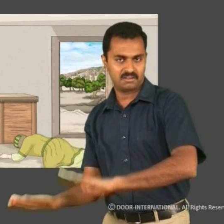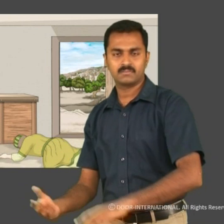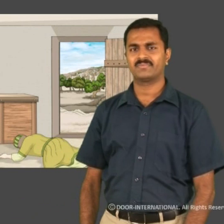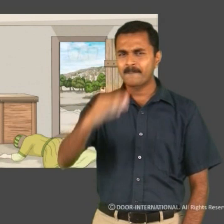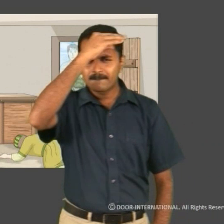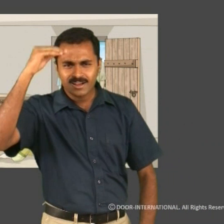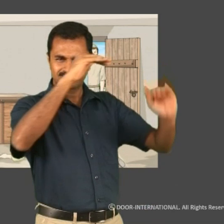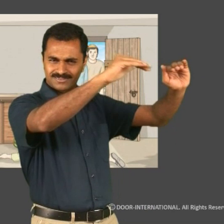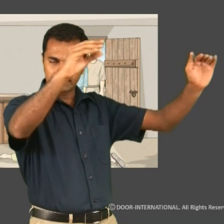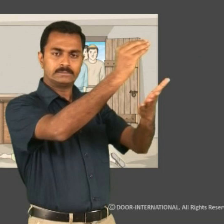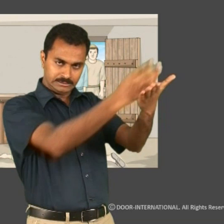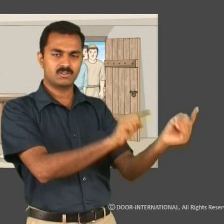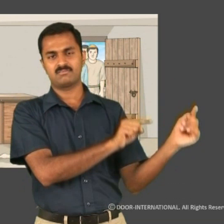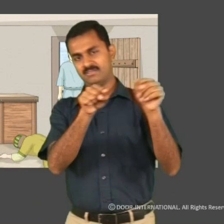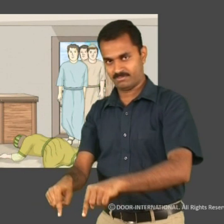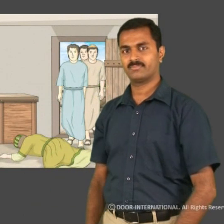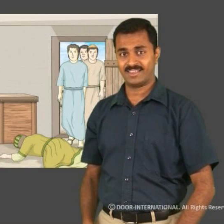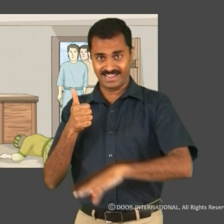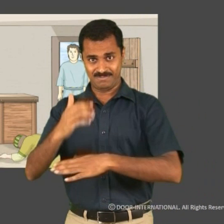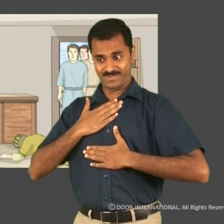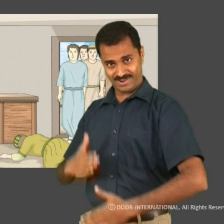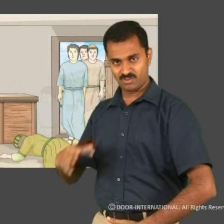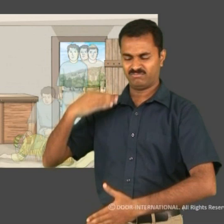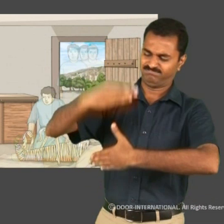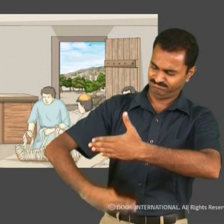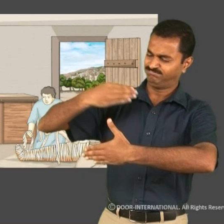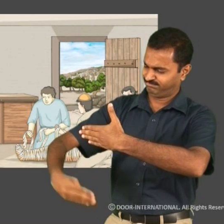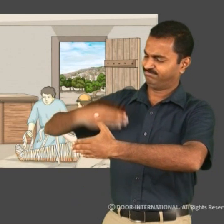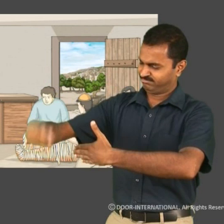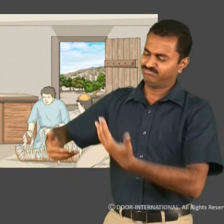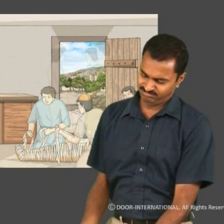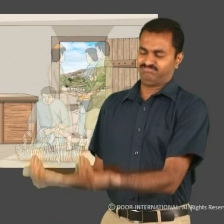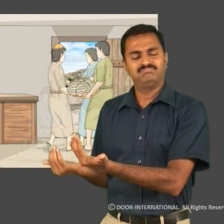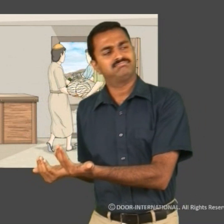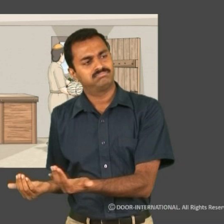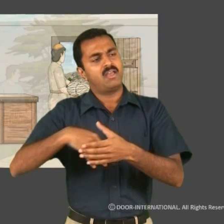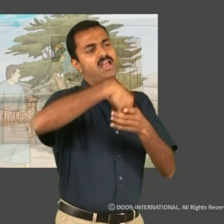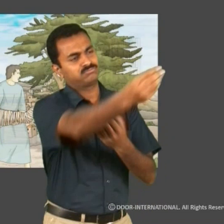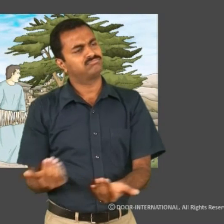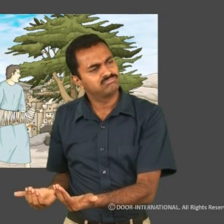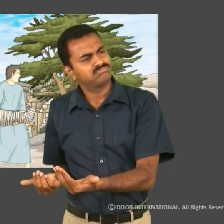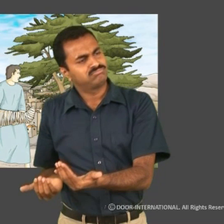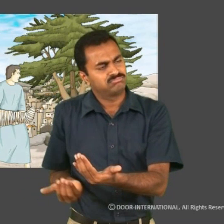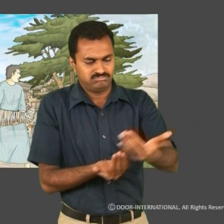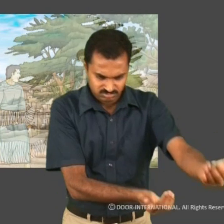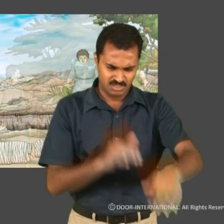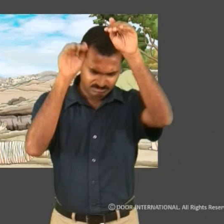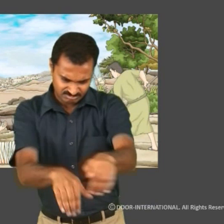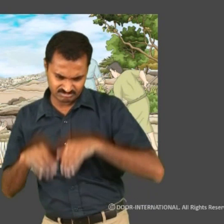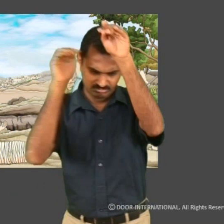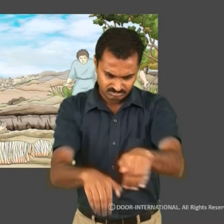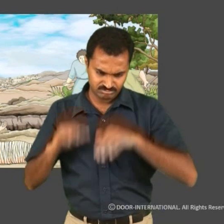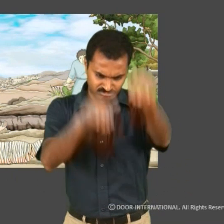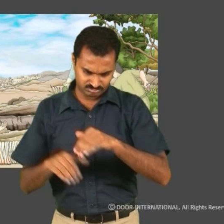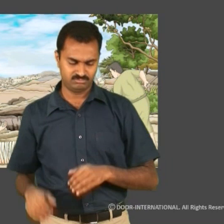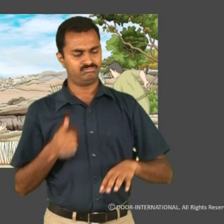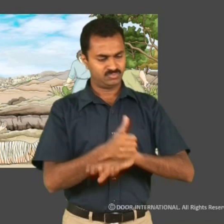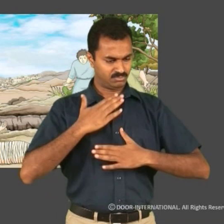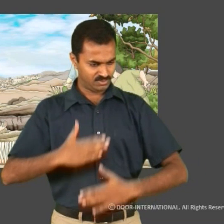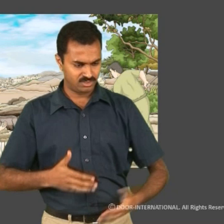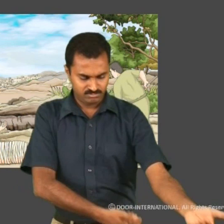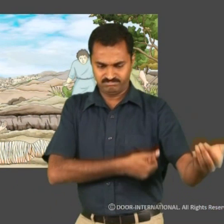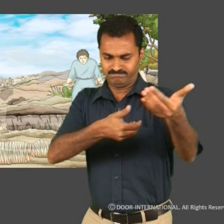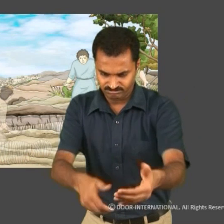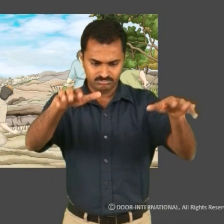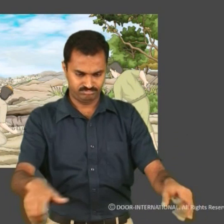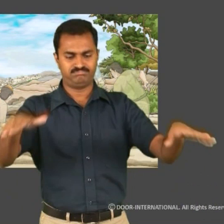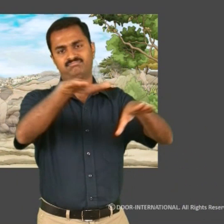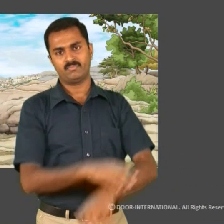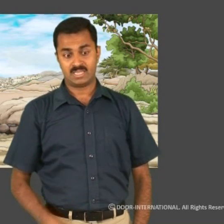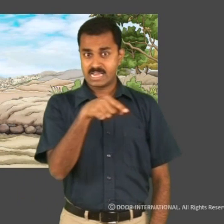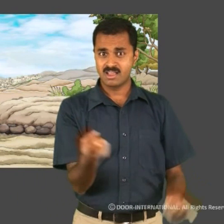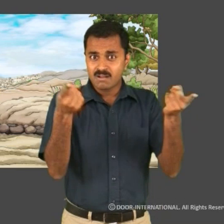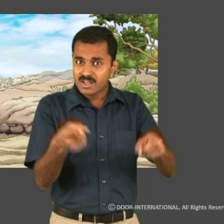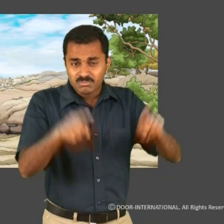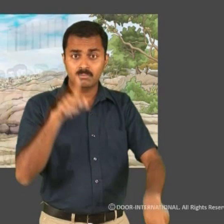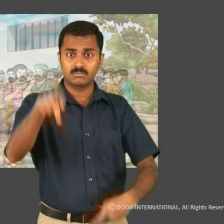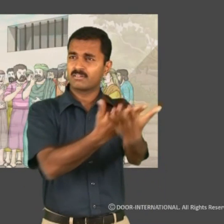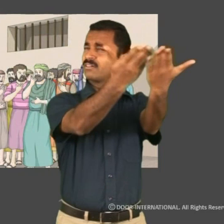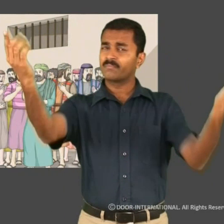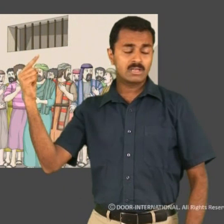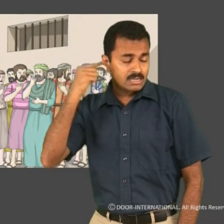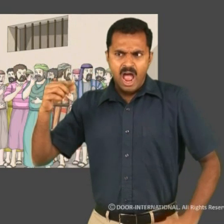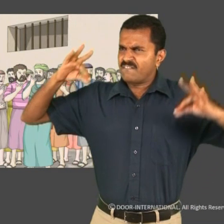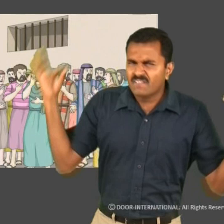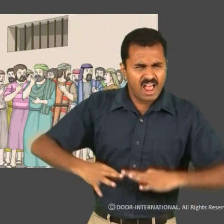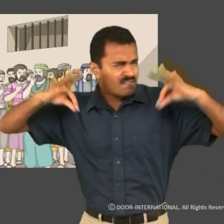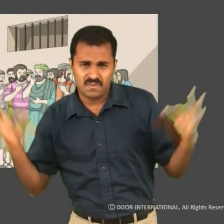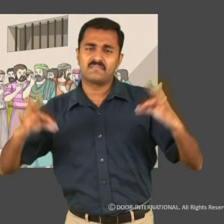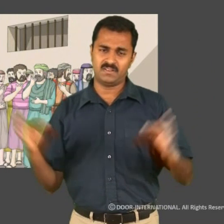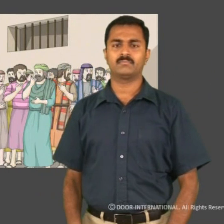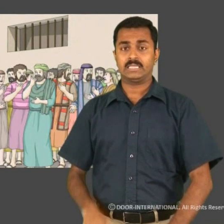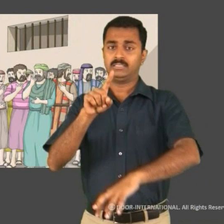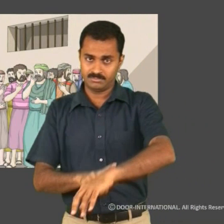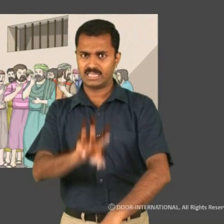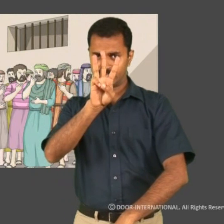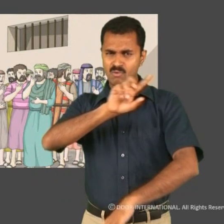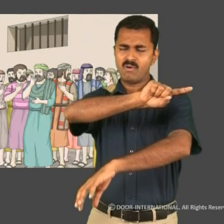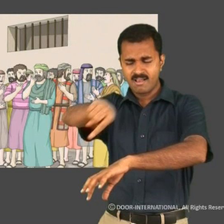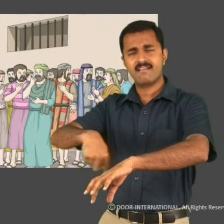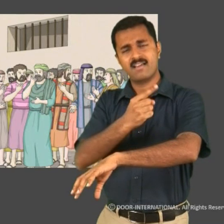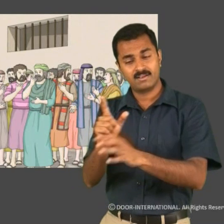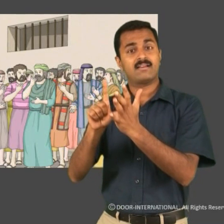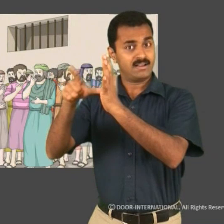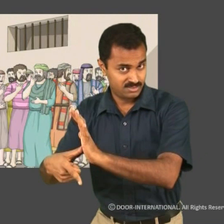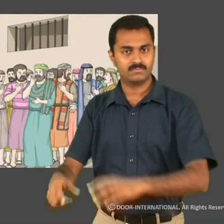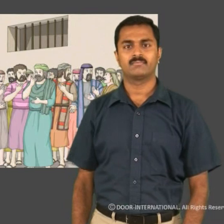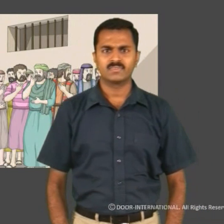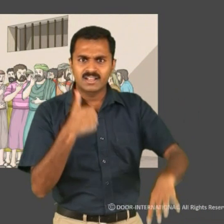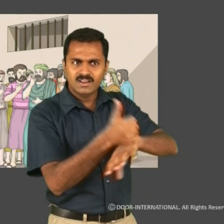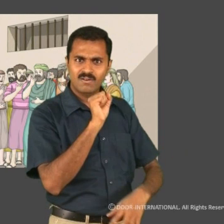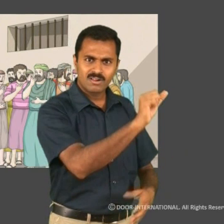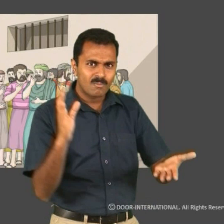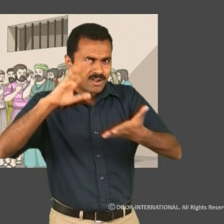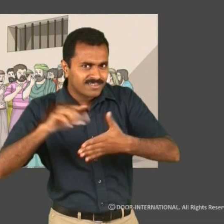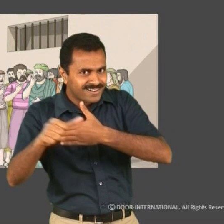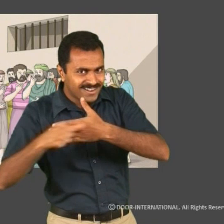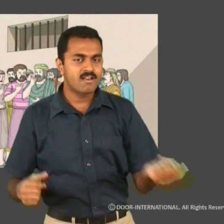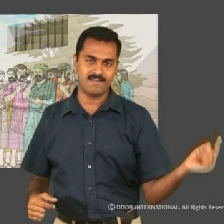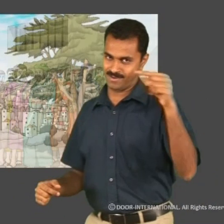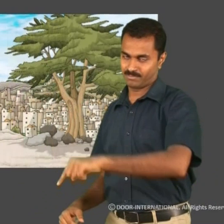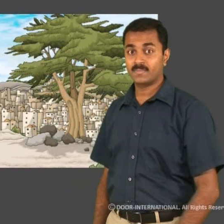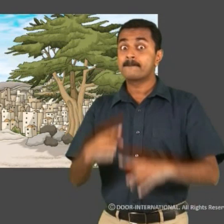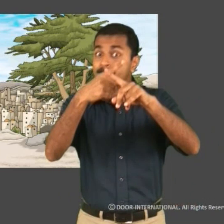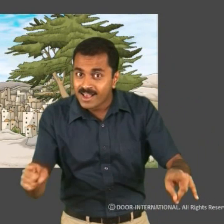Then the young men stepped forward, wrapped up his body, and carried him out and buried him.